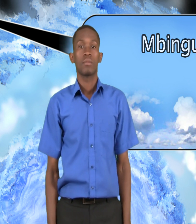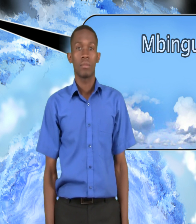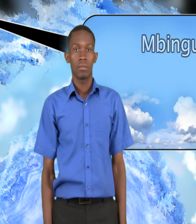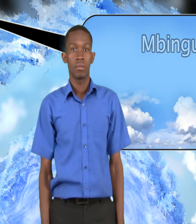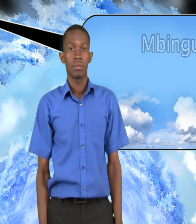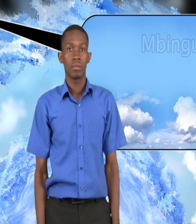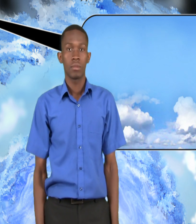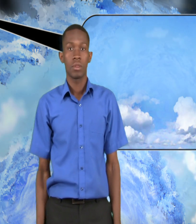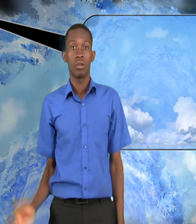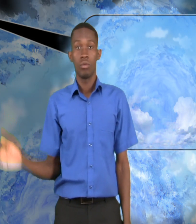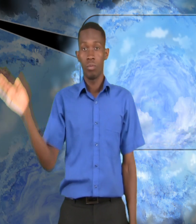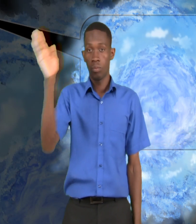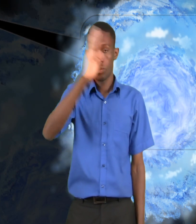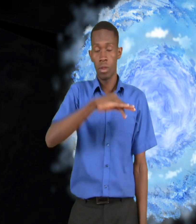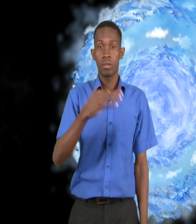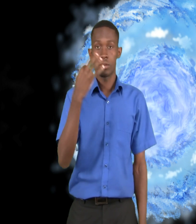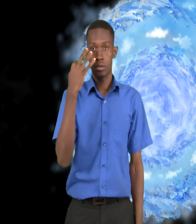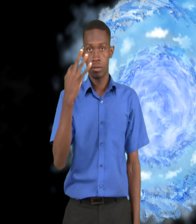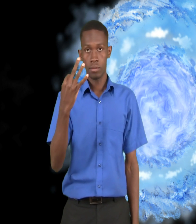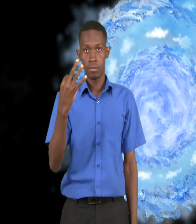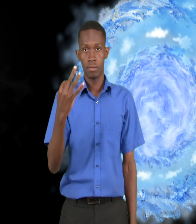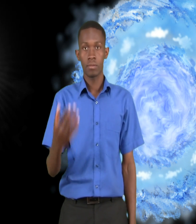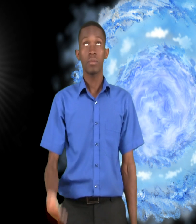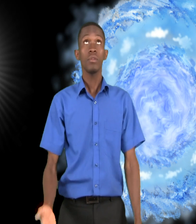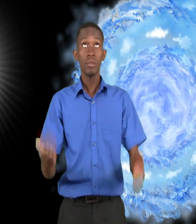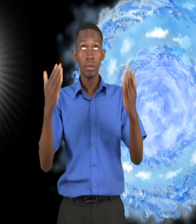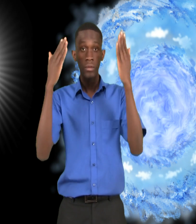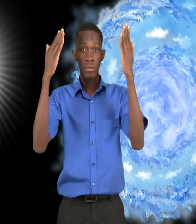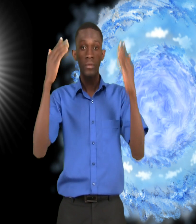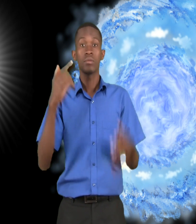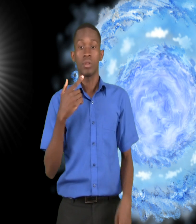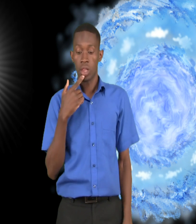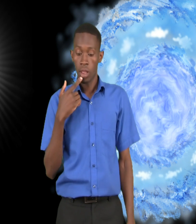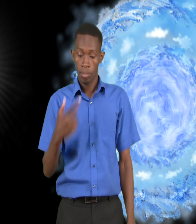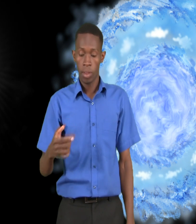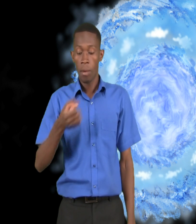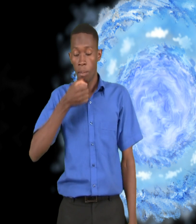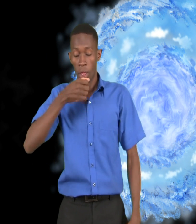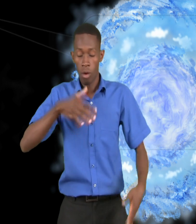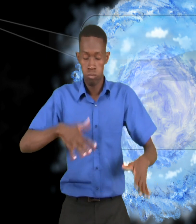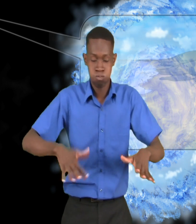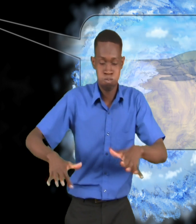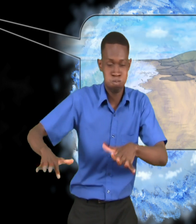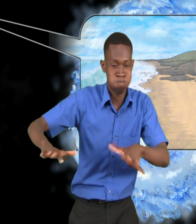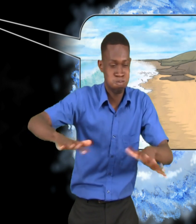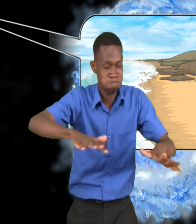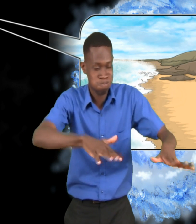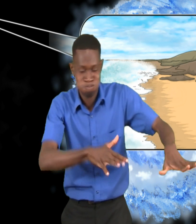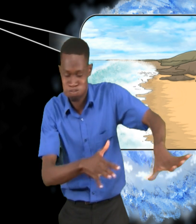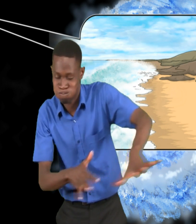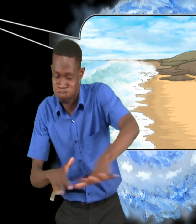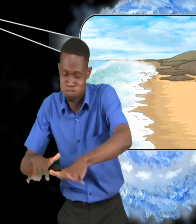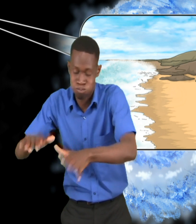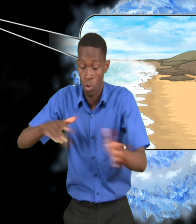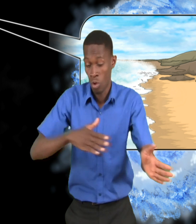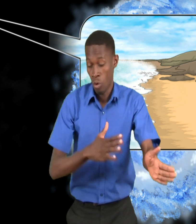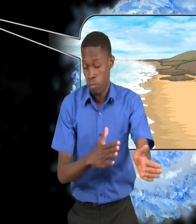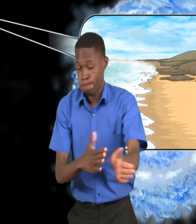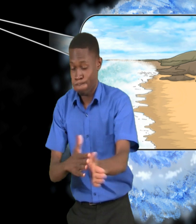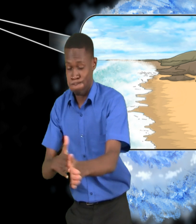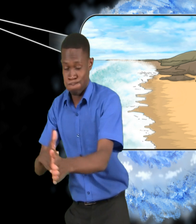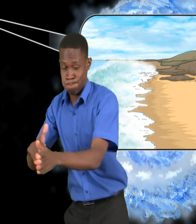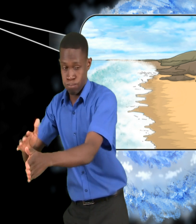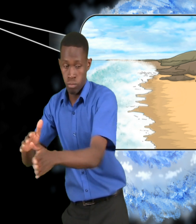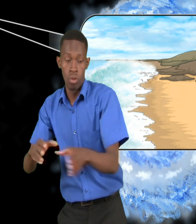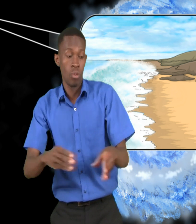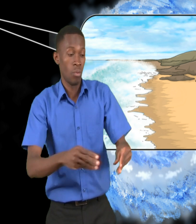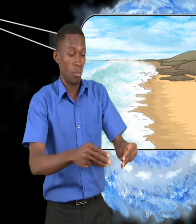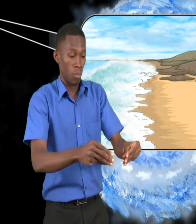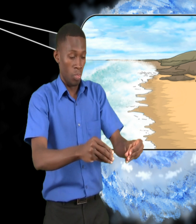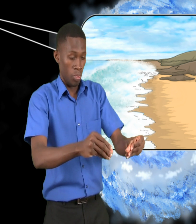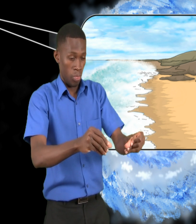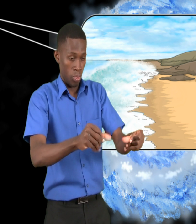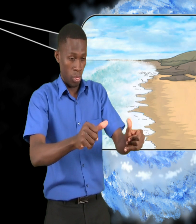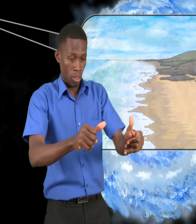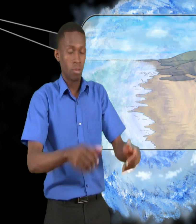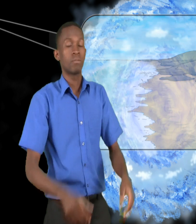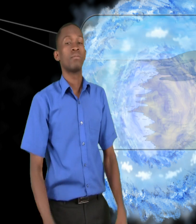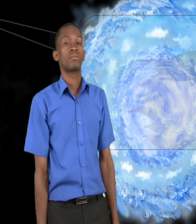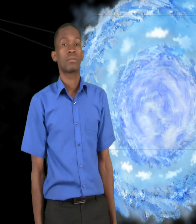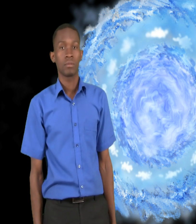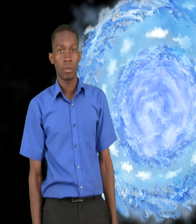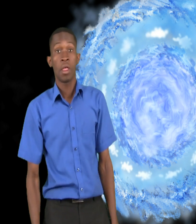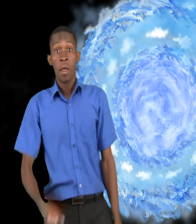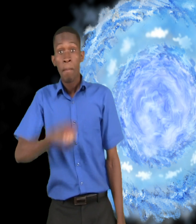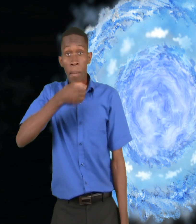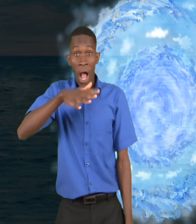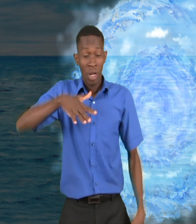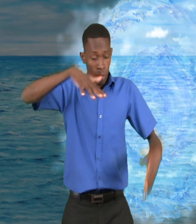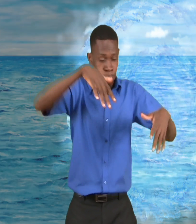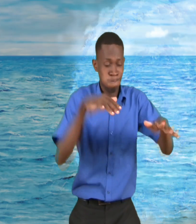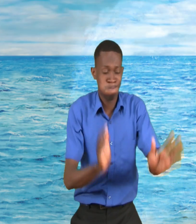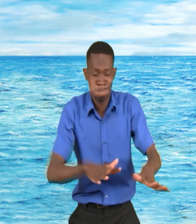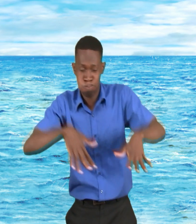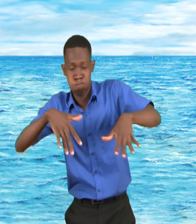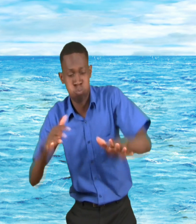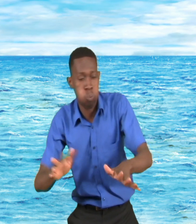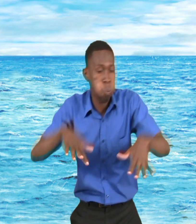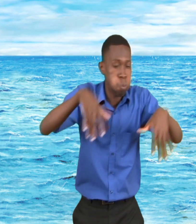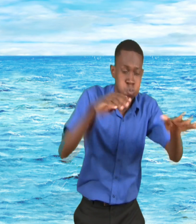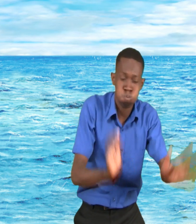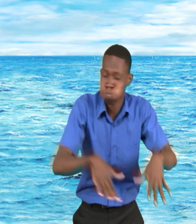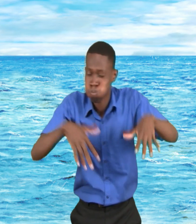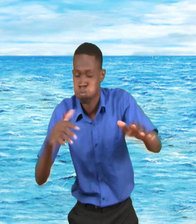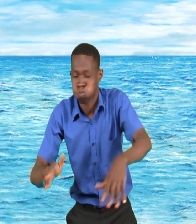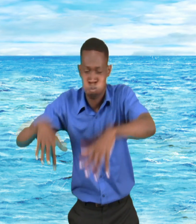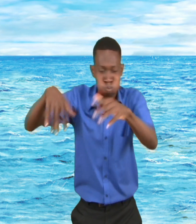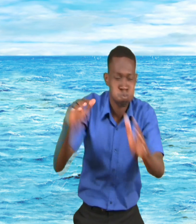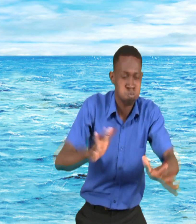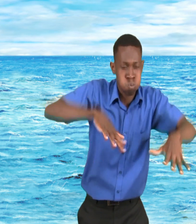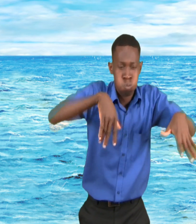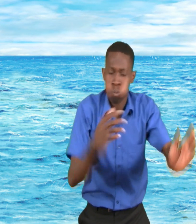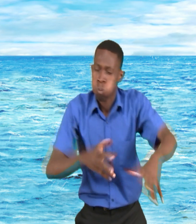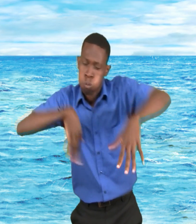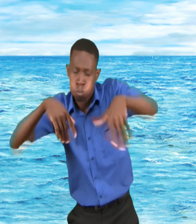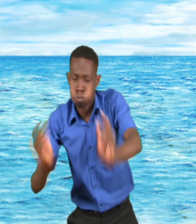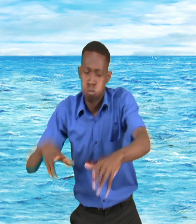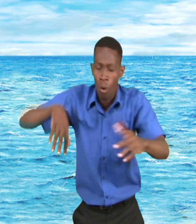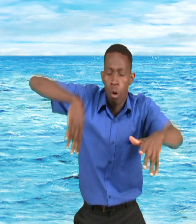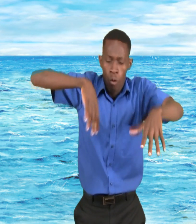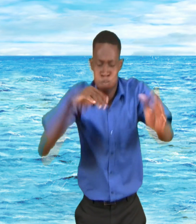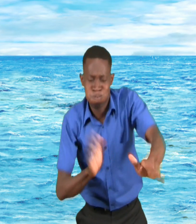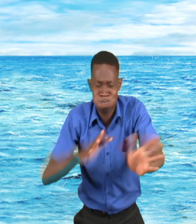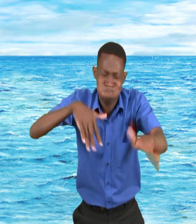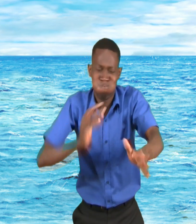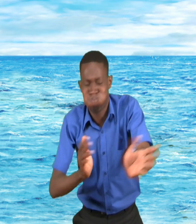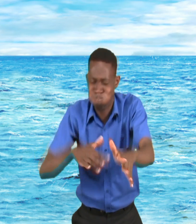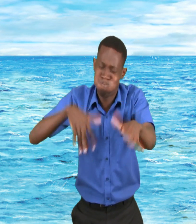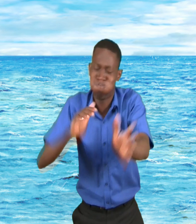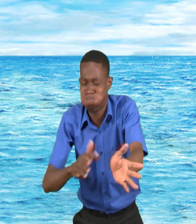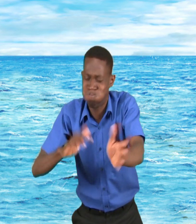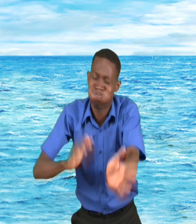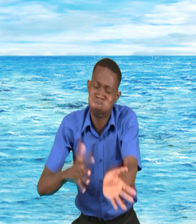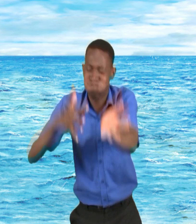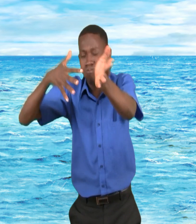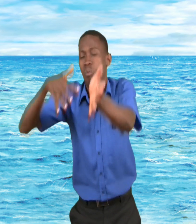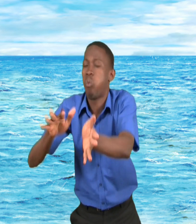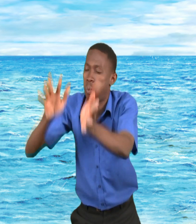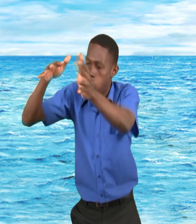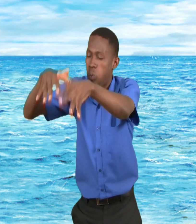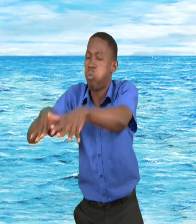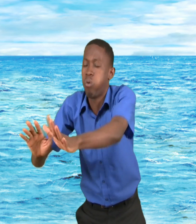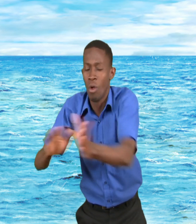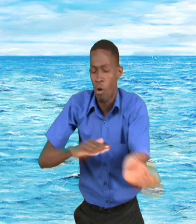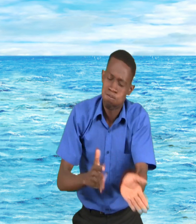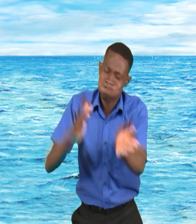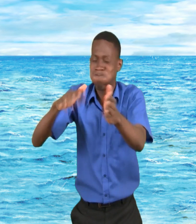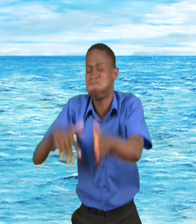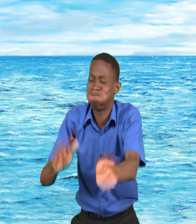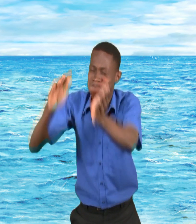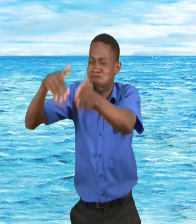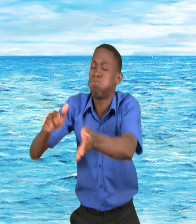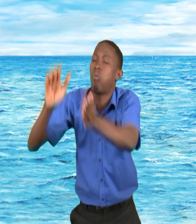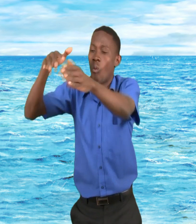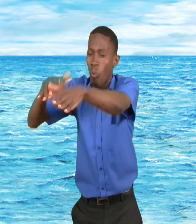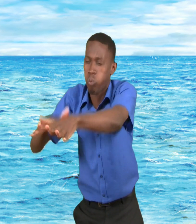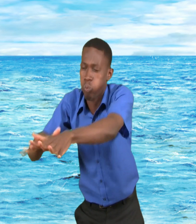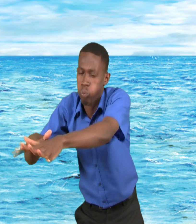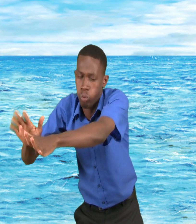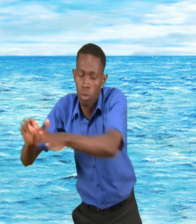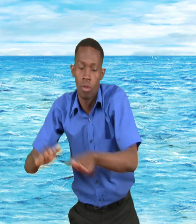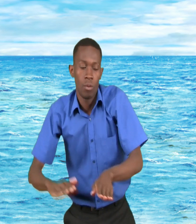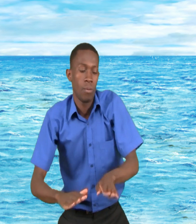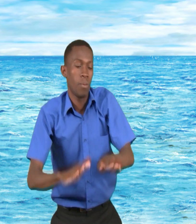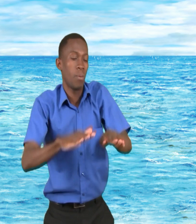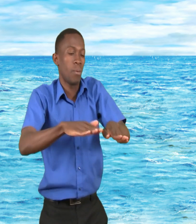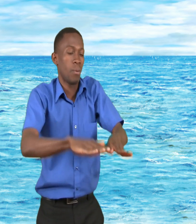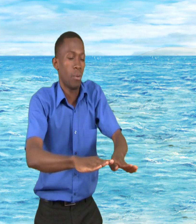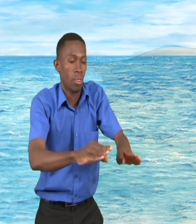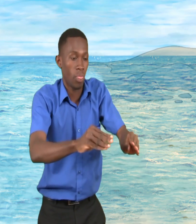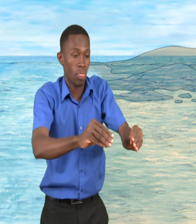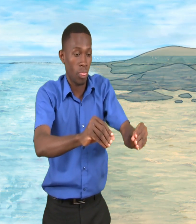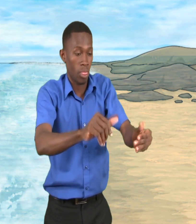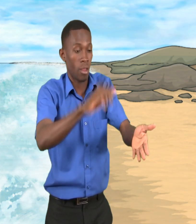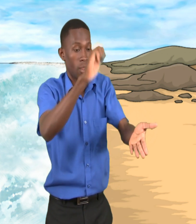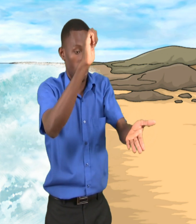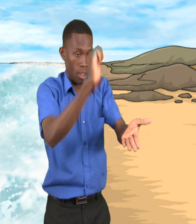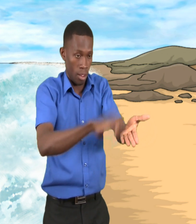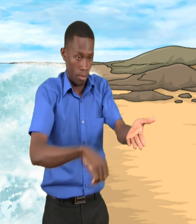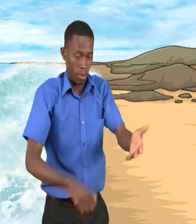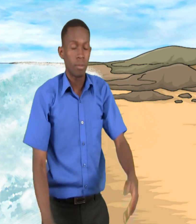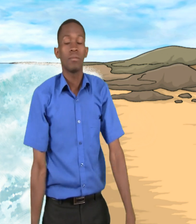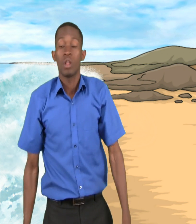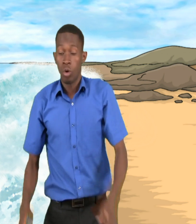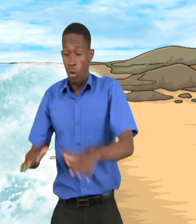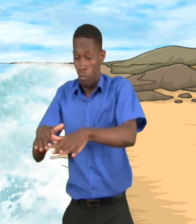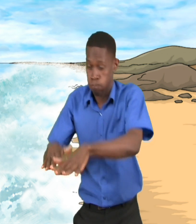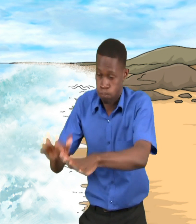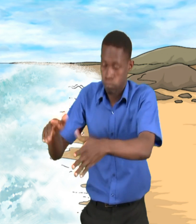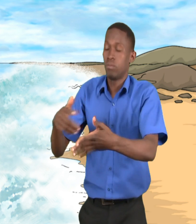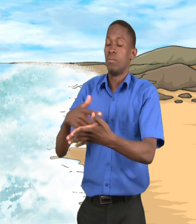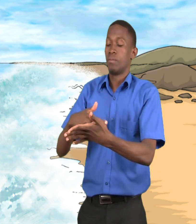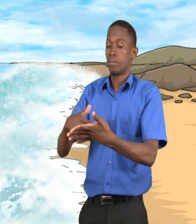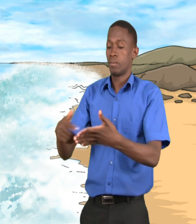And God said, “Let the waters under the sky be gathered into one place, so that the dry land may appear.” And it was so.